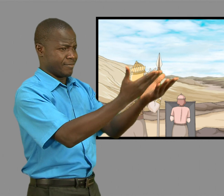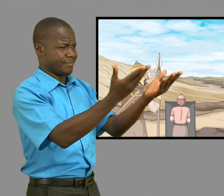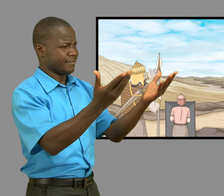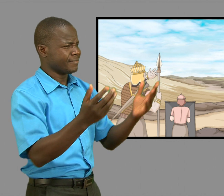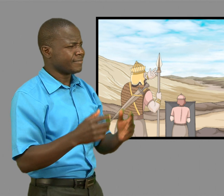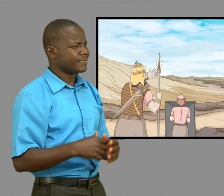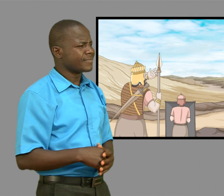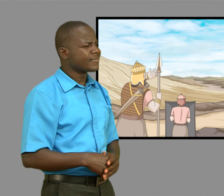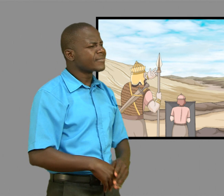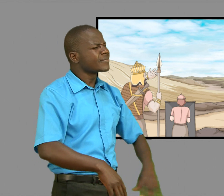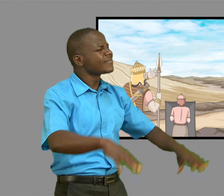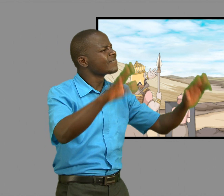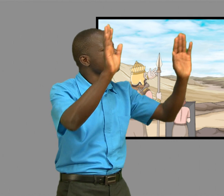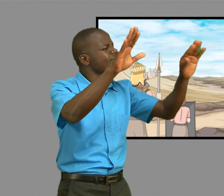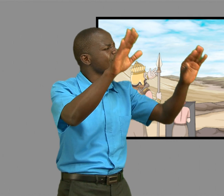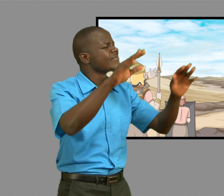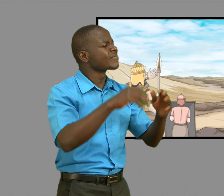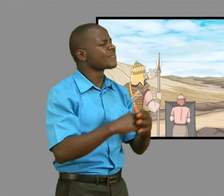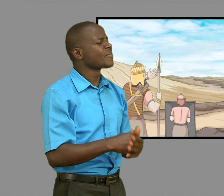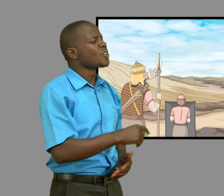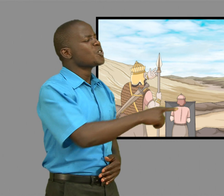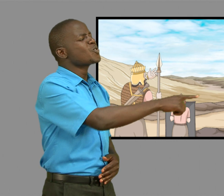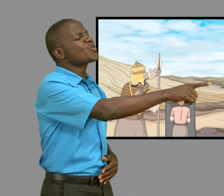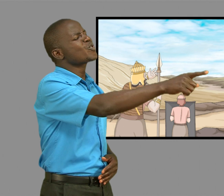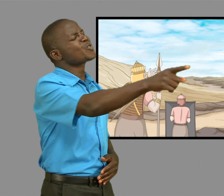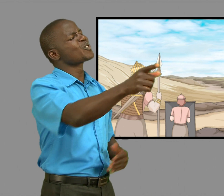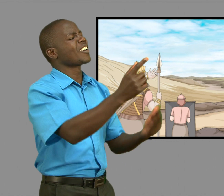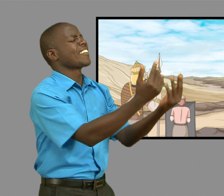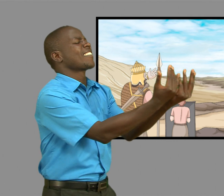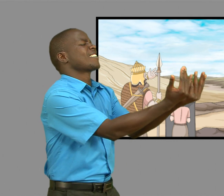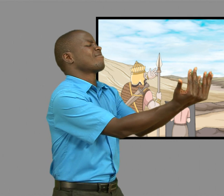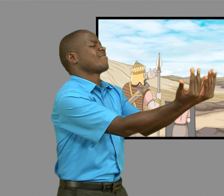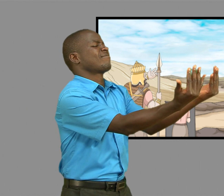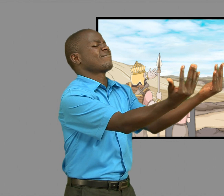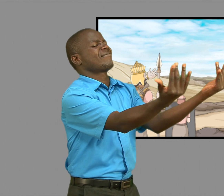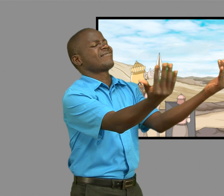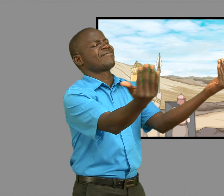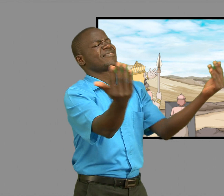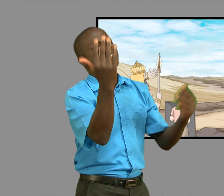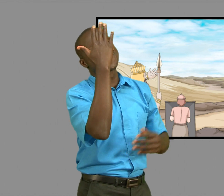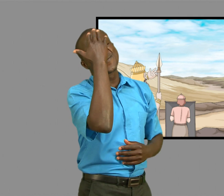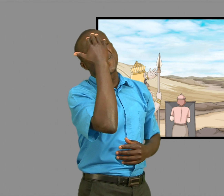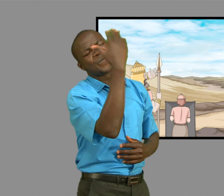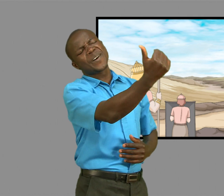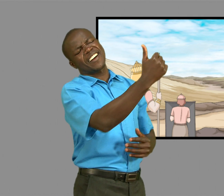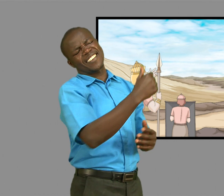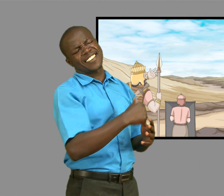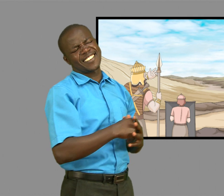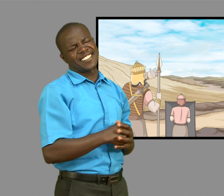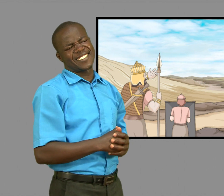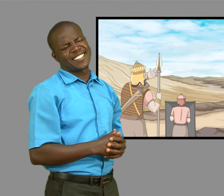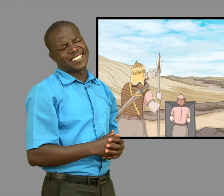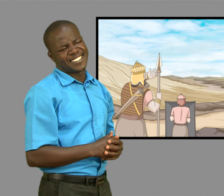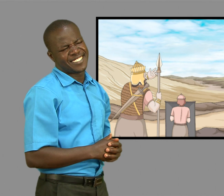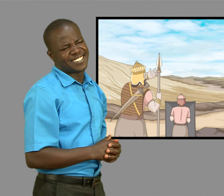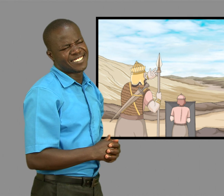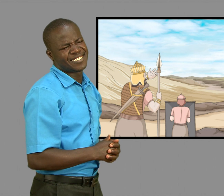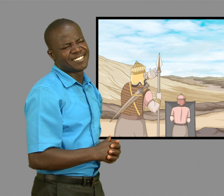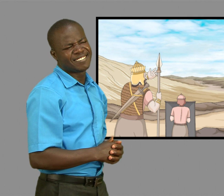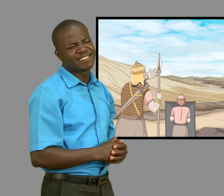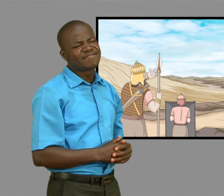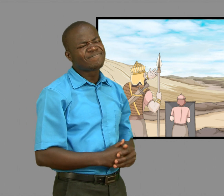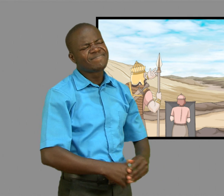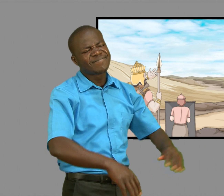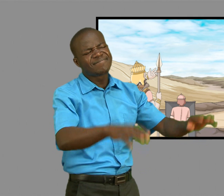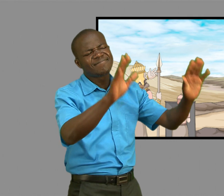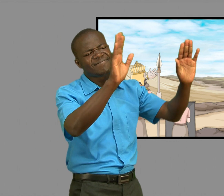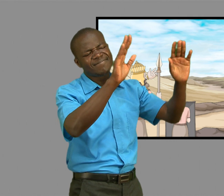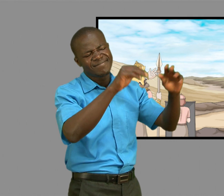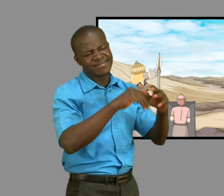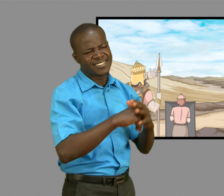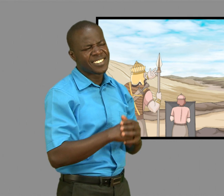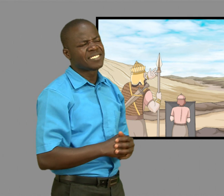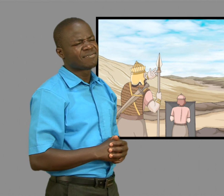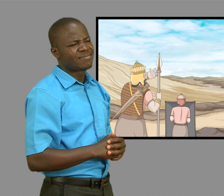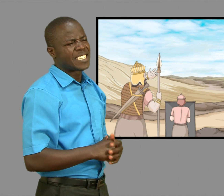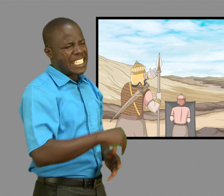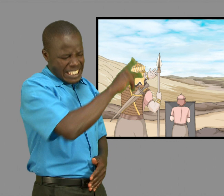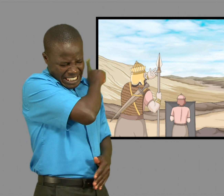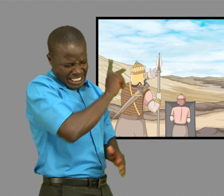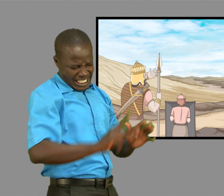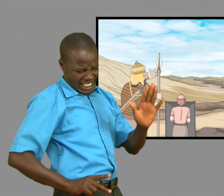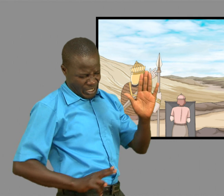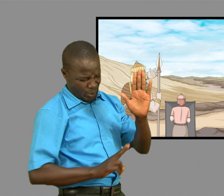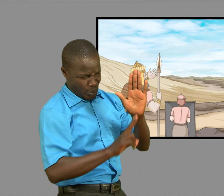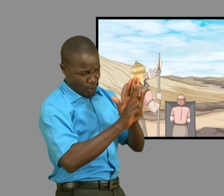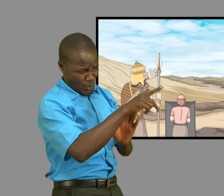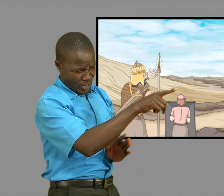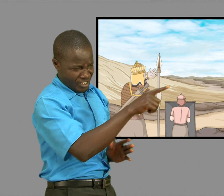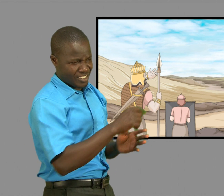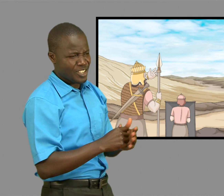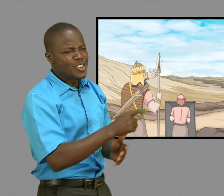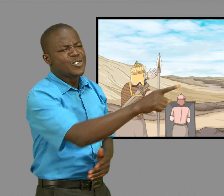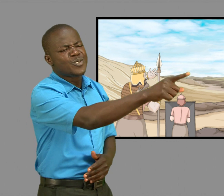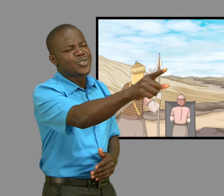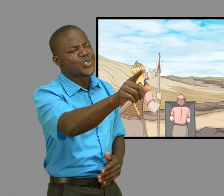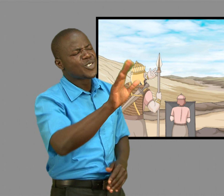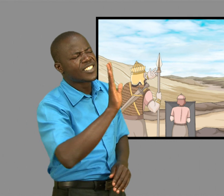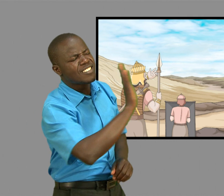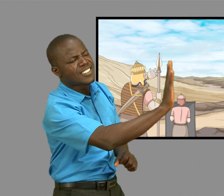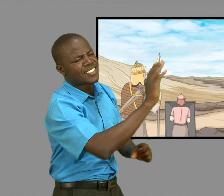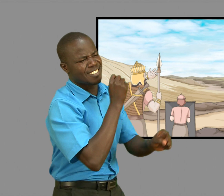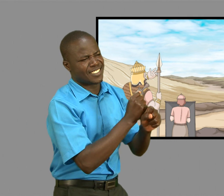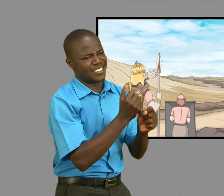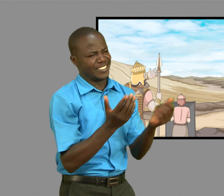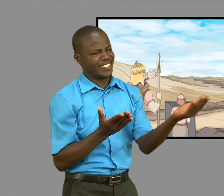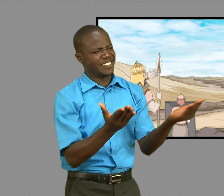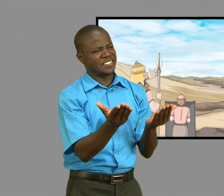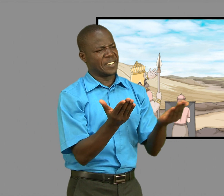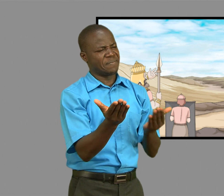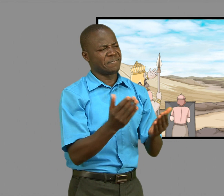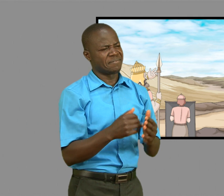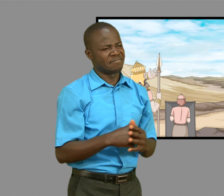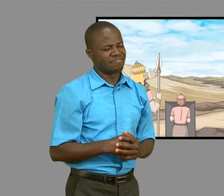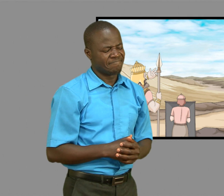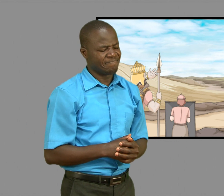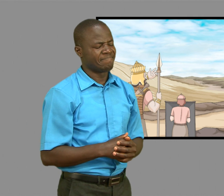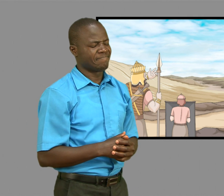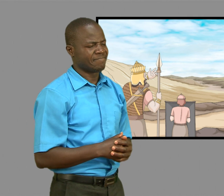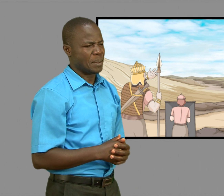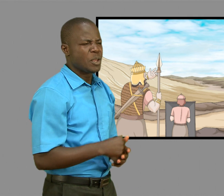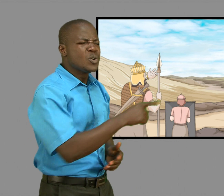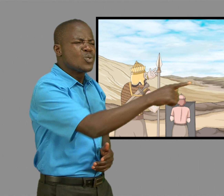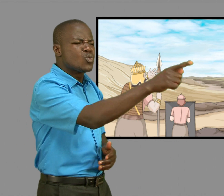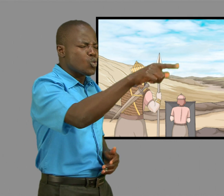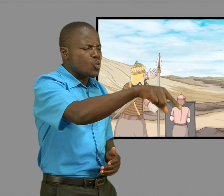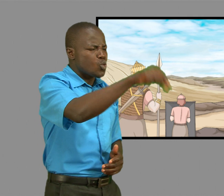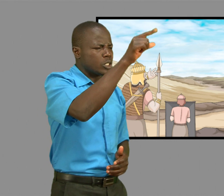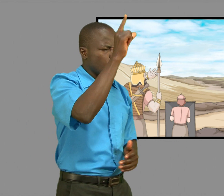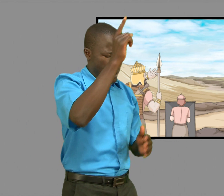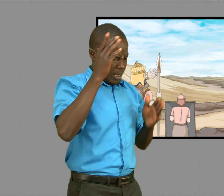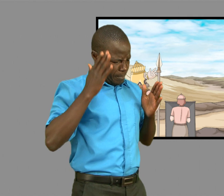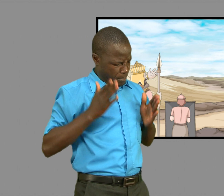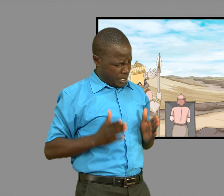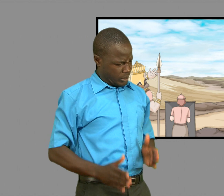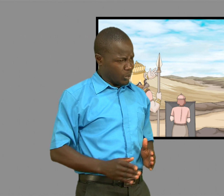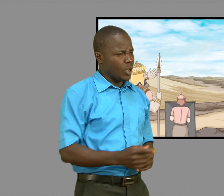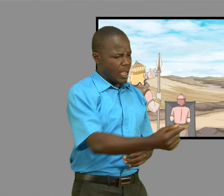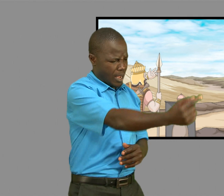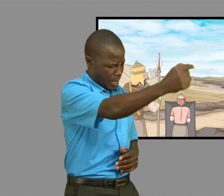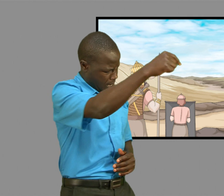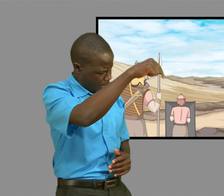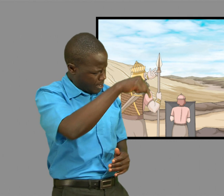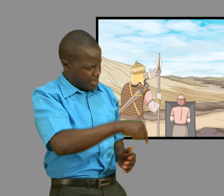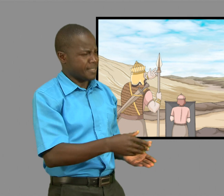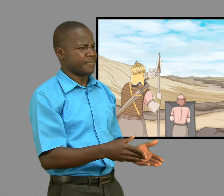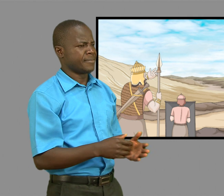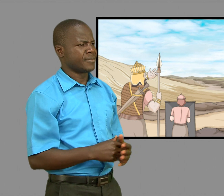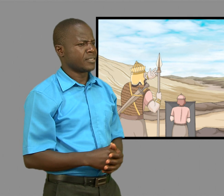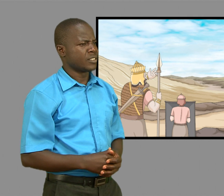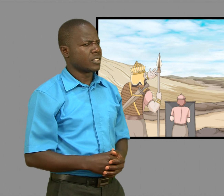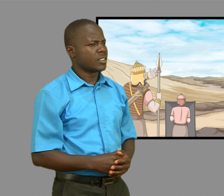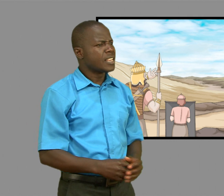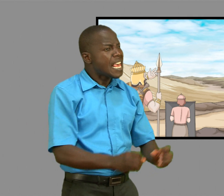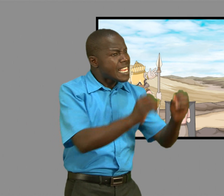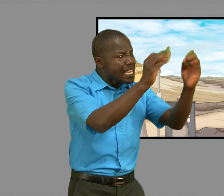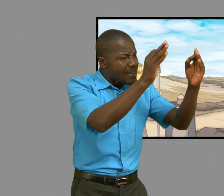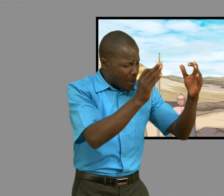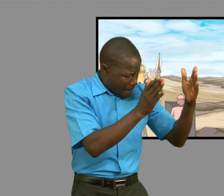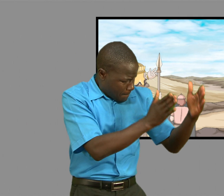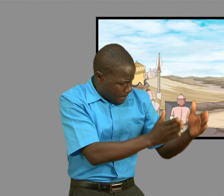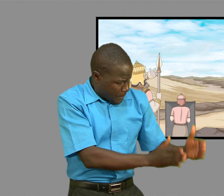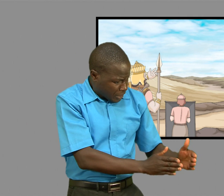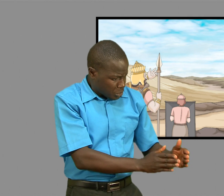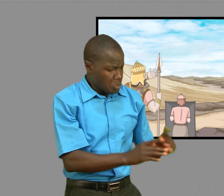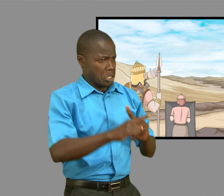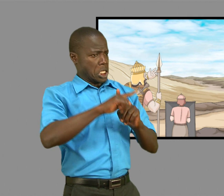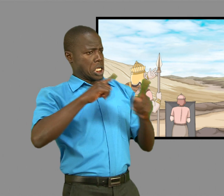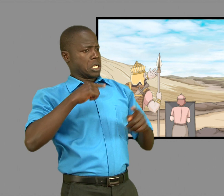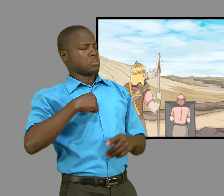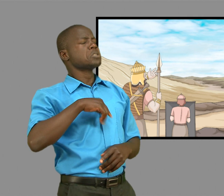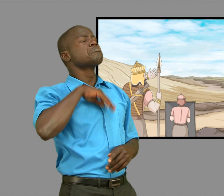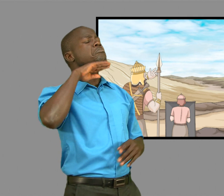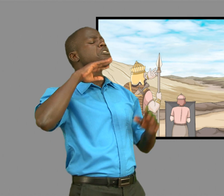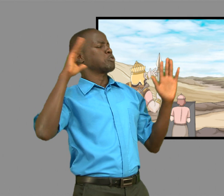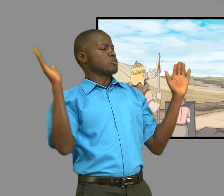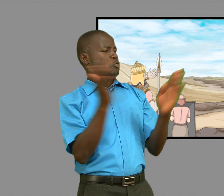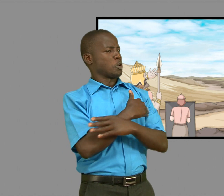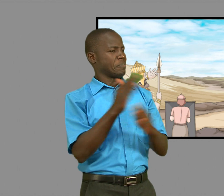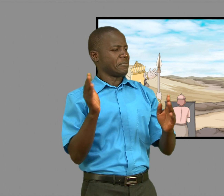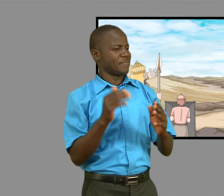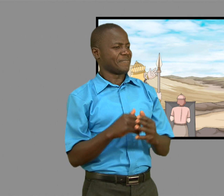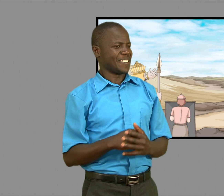Am I not a Philistine, and are you not servants of Saul? Choose one of your men and have him come down against me.